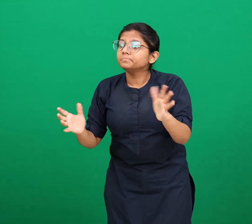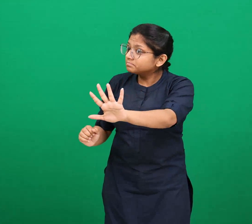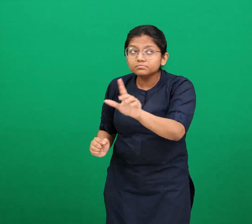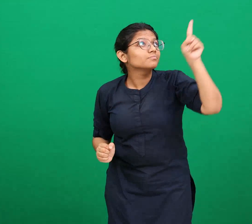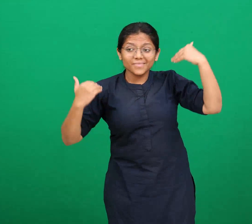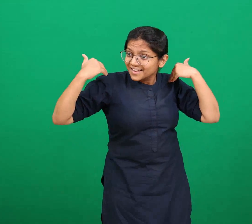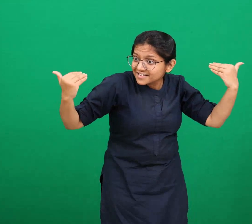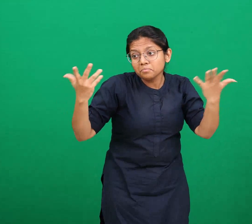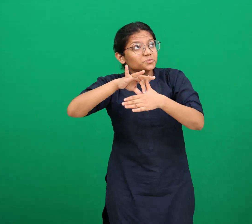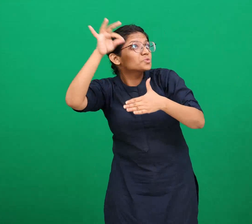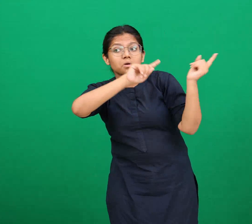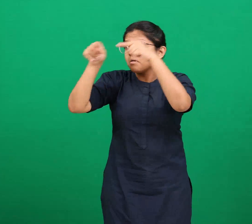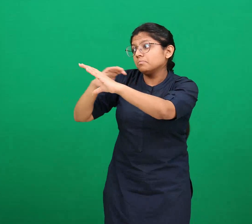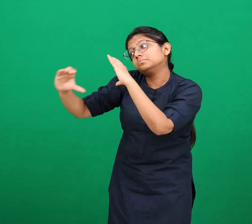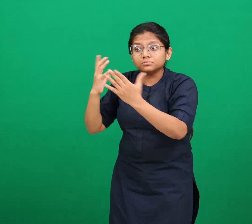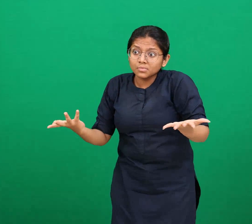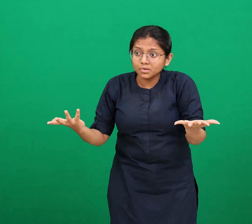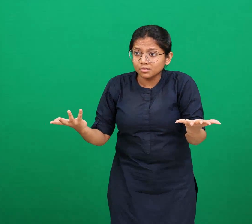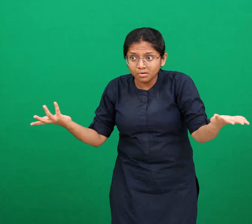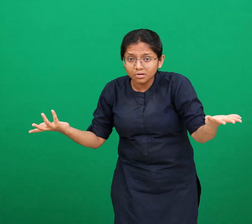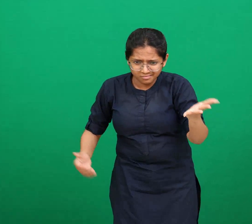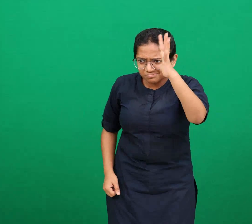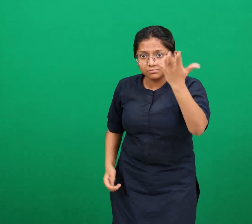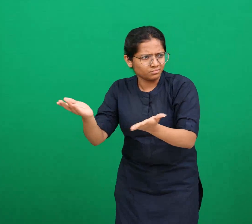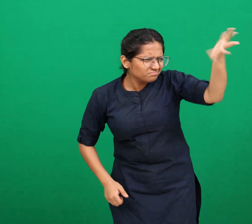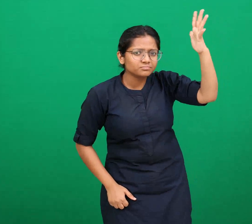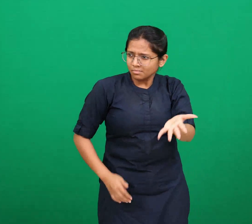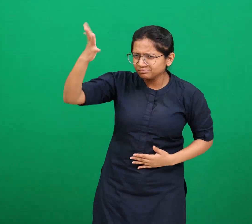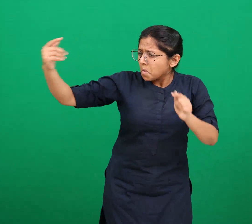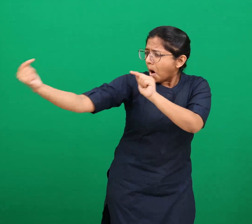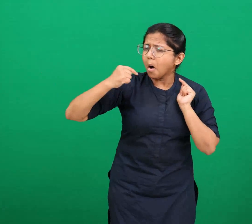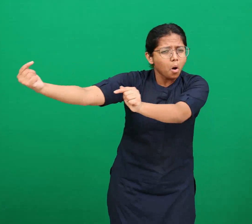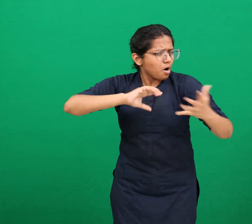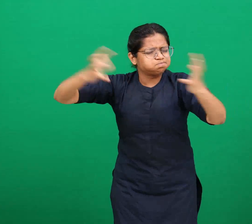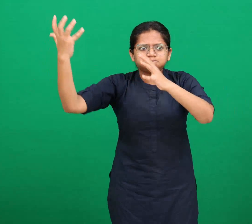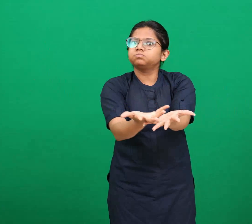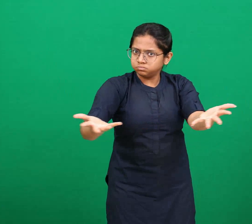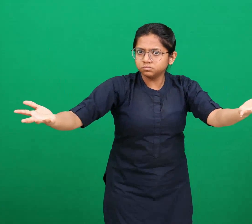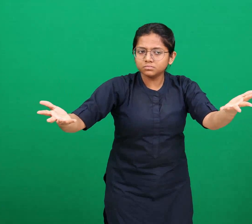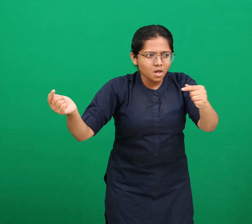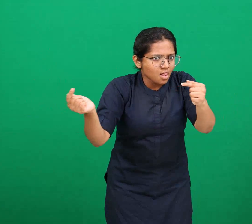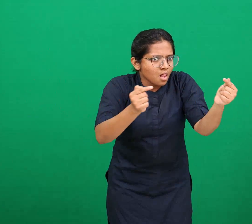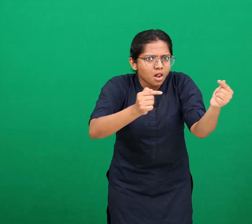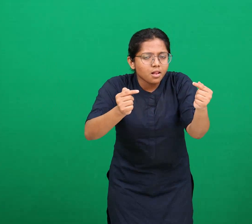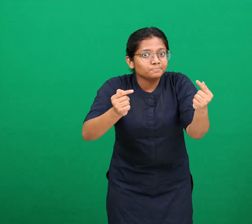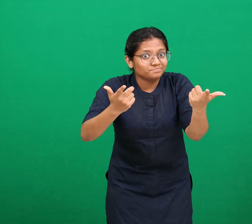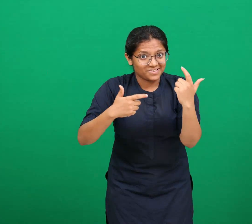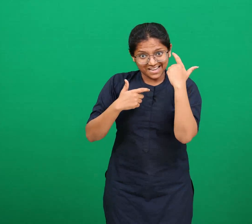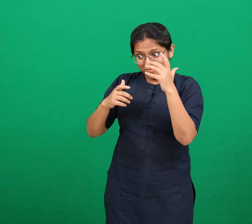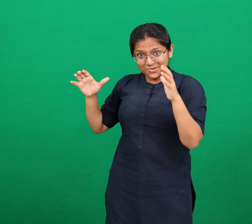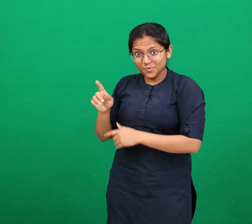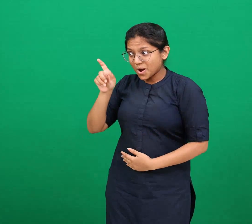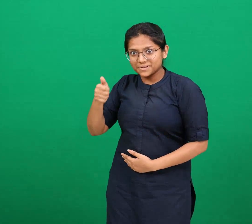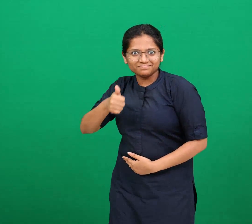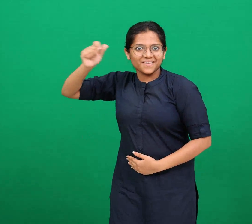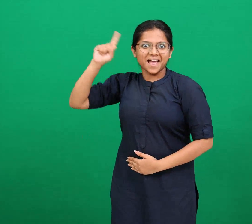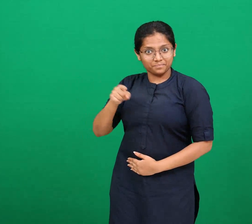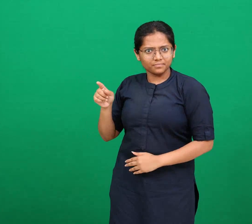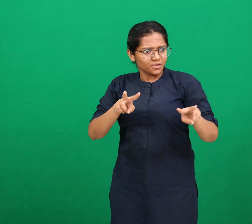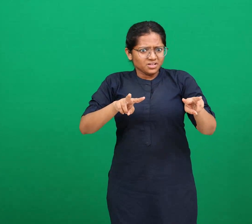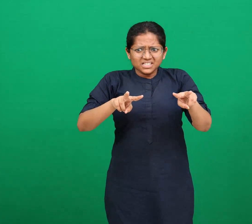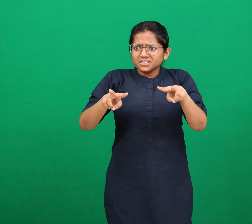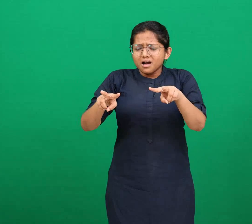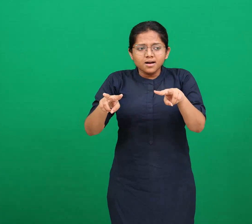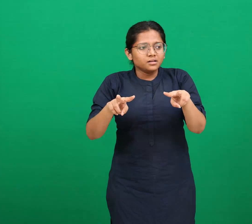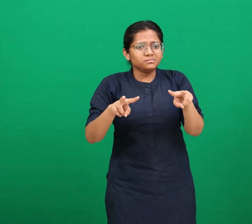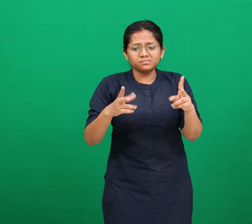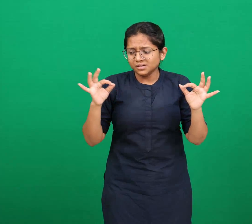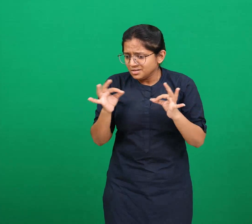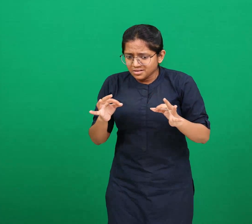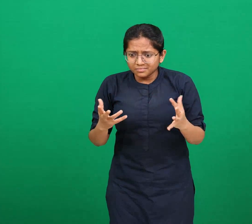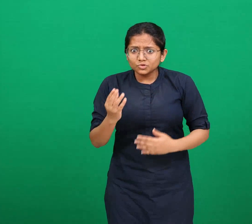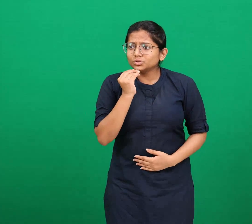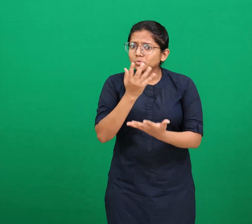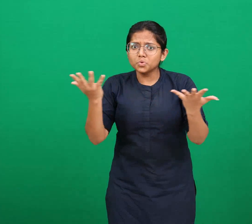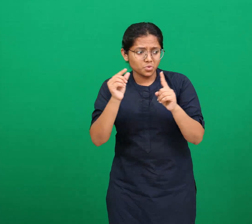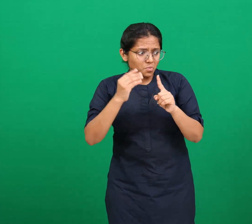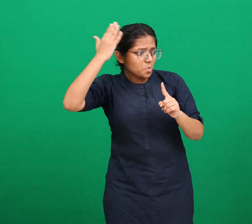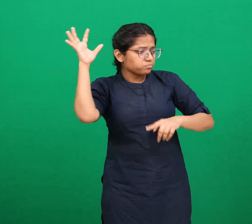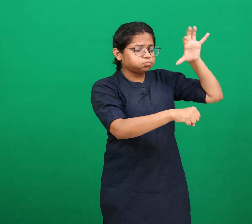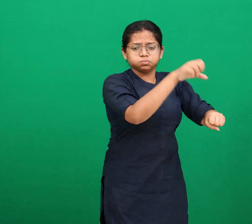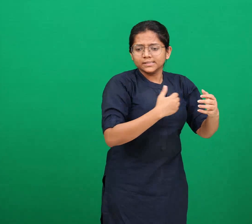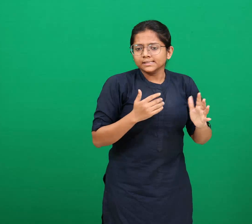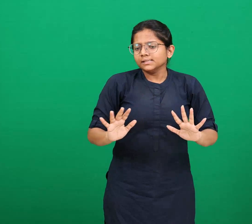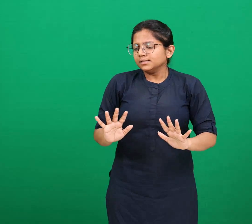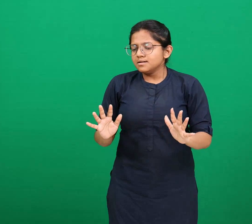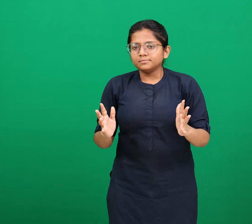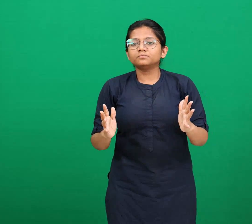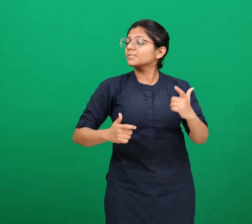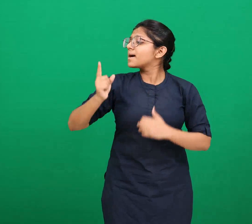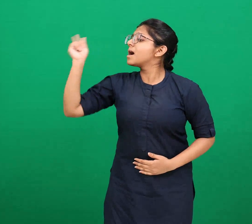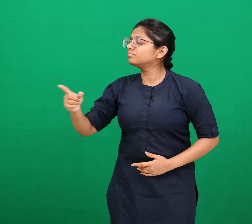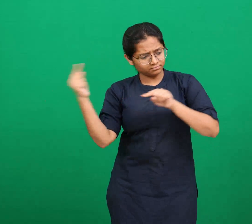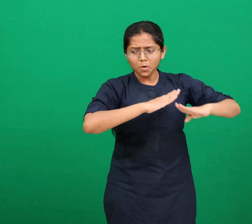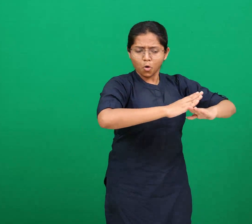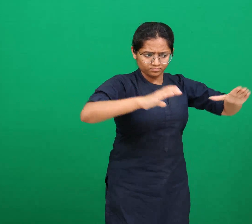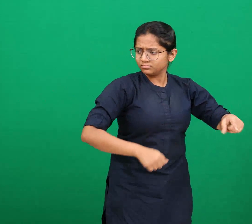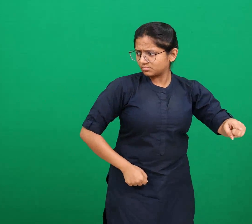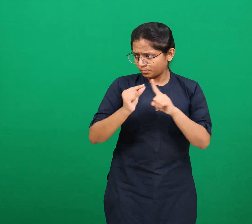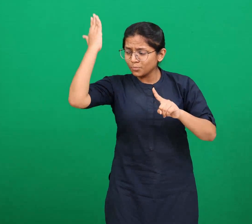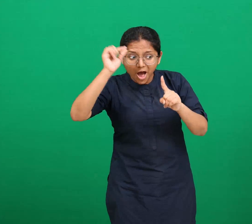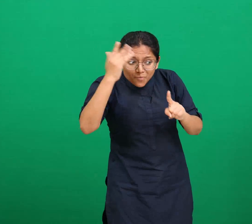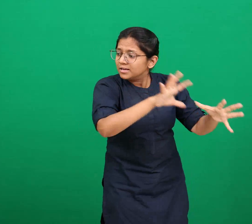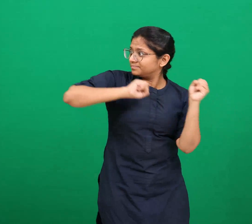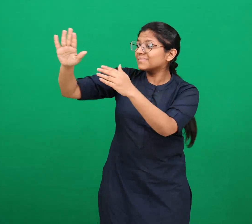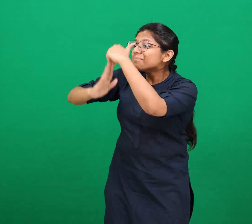What if a spirit or an angel has spoken to him?" The dispute grew so violent that the commander was afraid they would tear Paul to pieces.